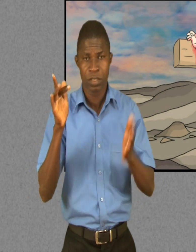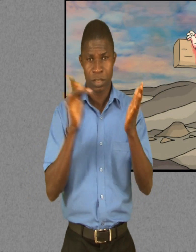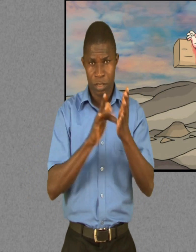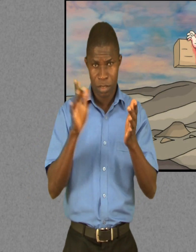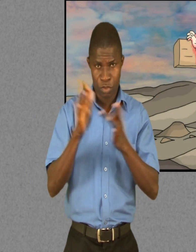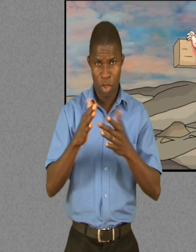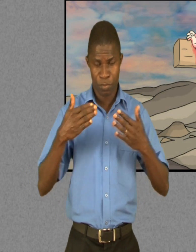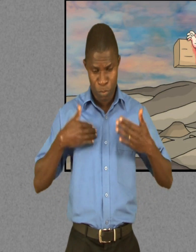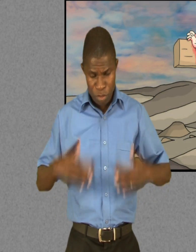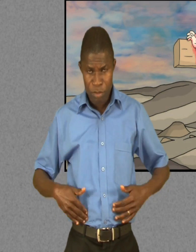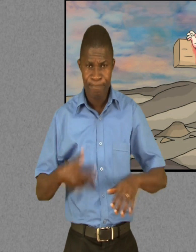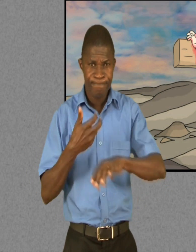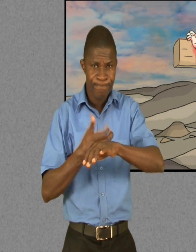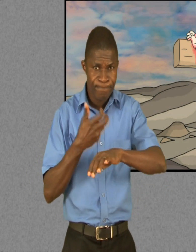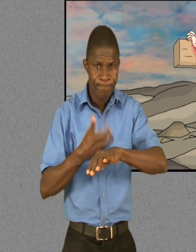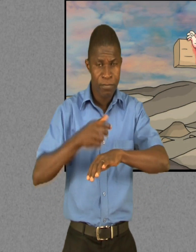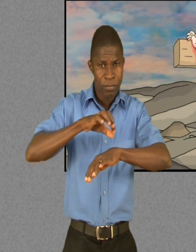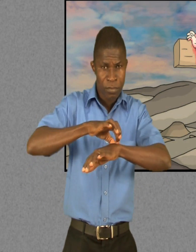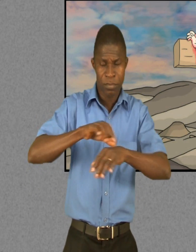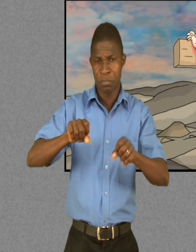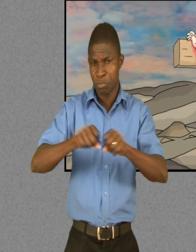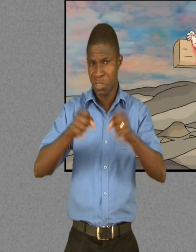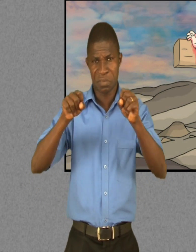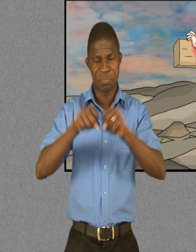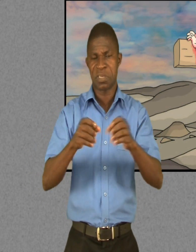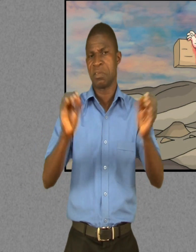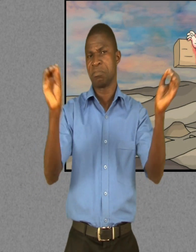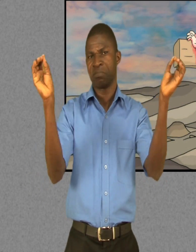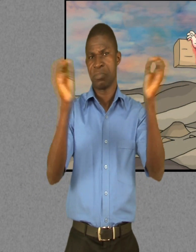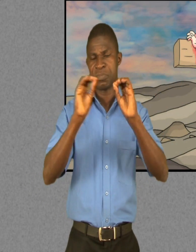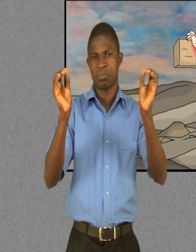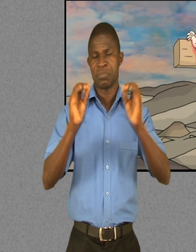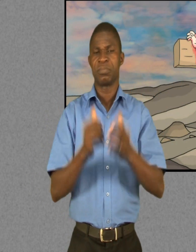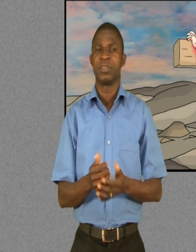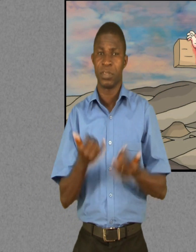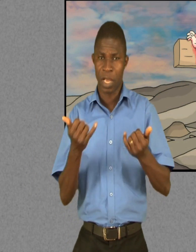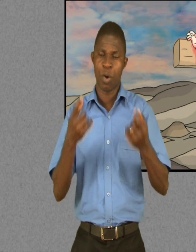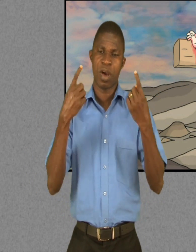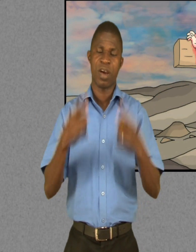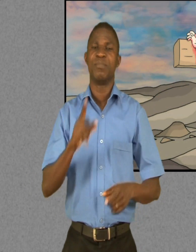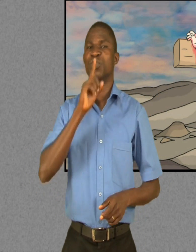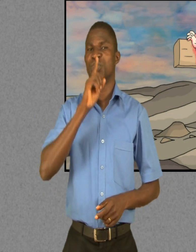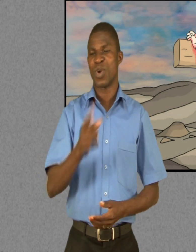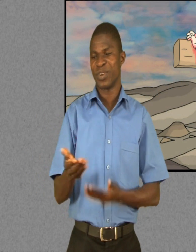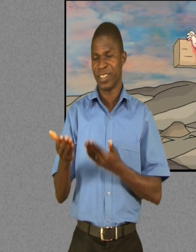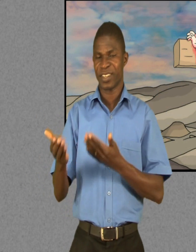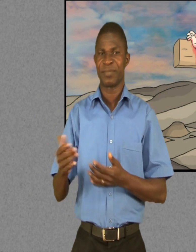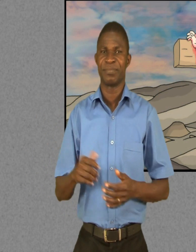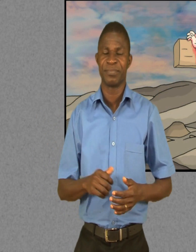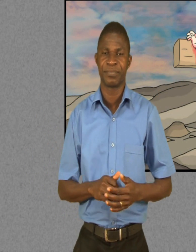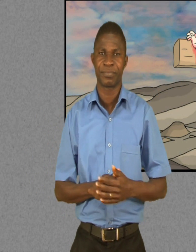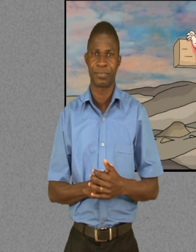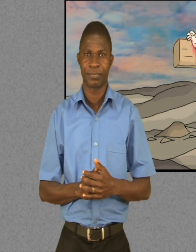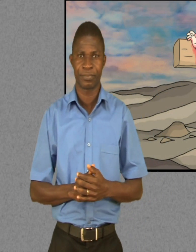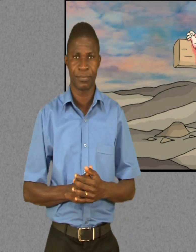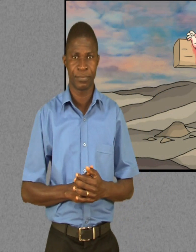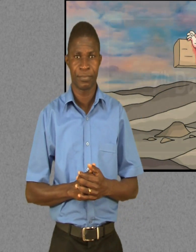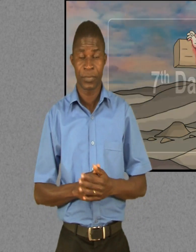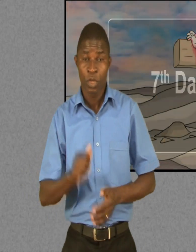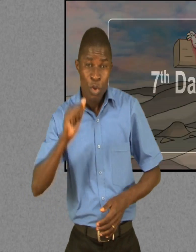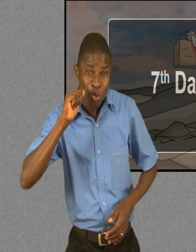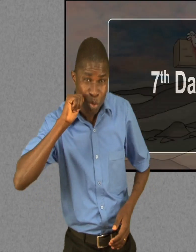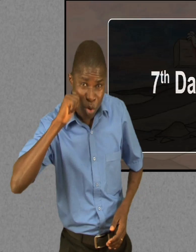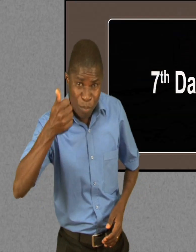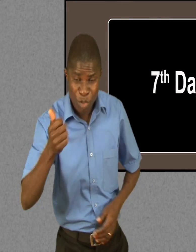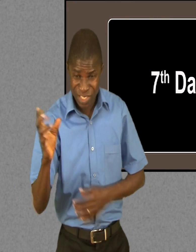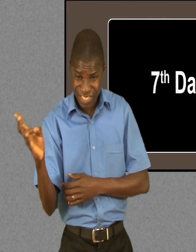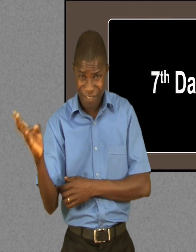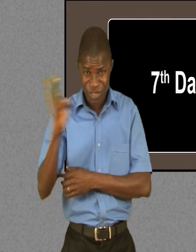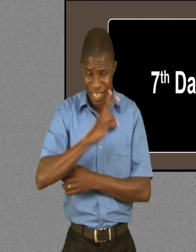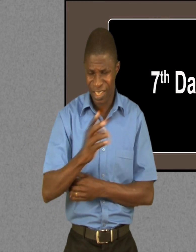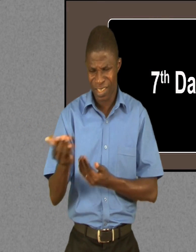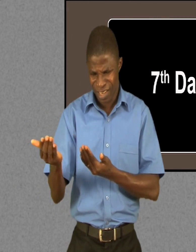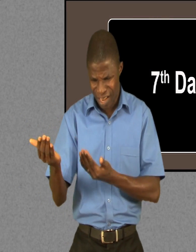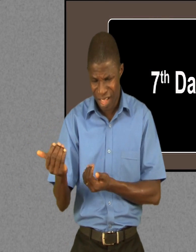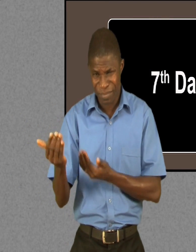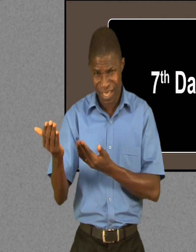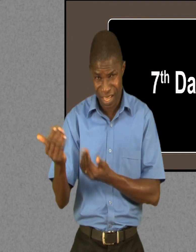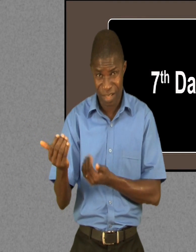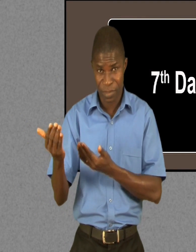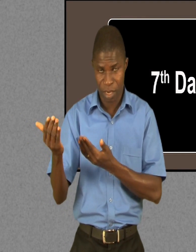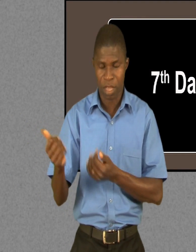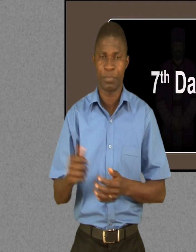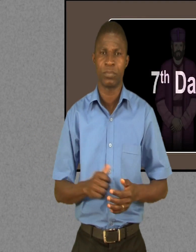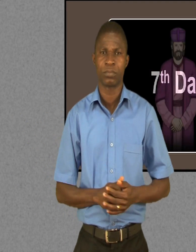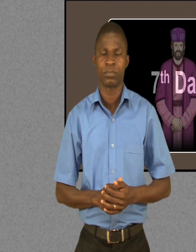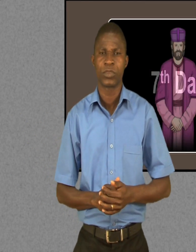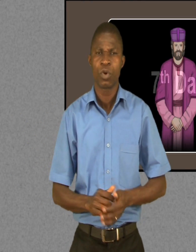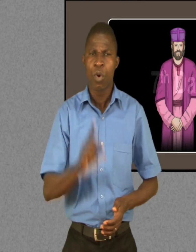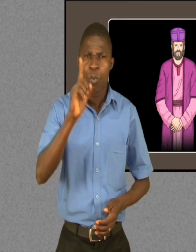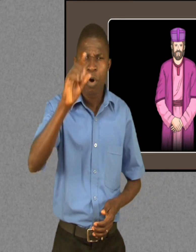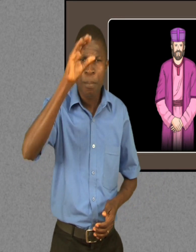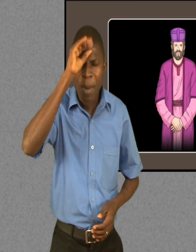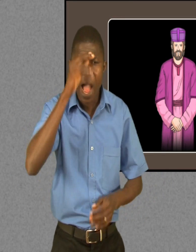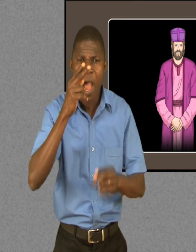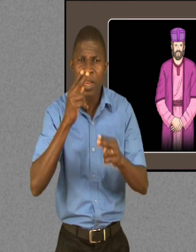And, as another Scripture says: “They will look on the One they have pierced.”